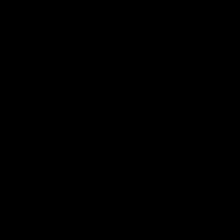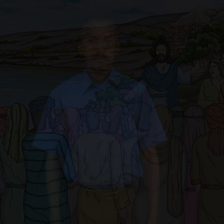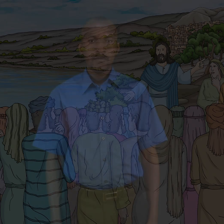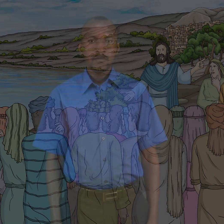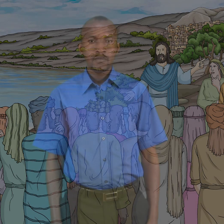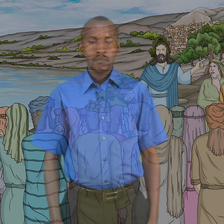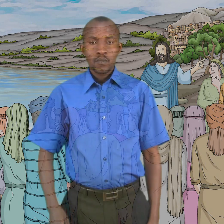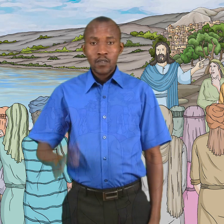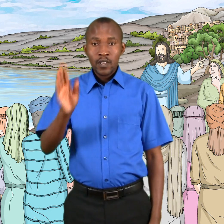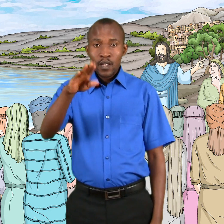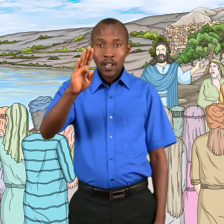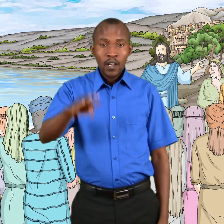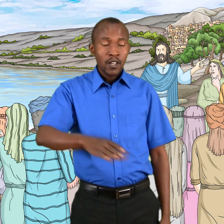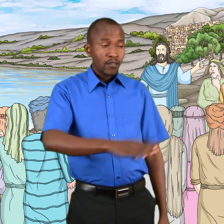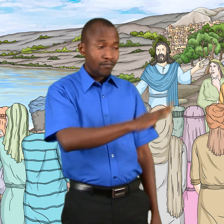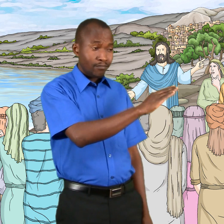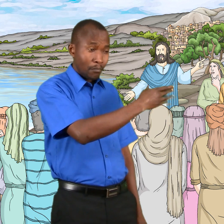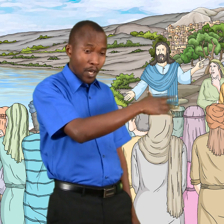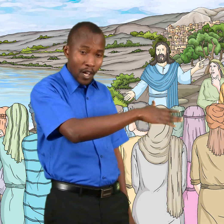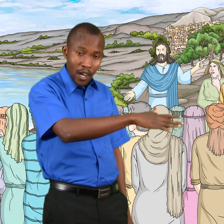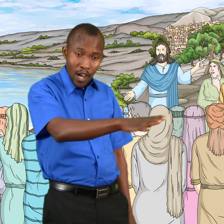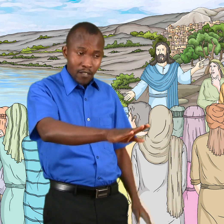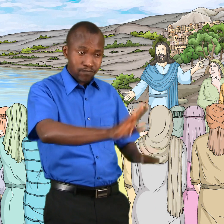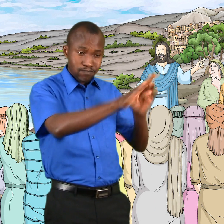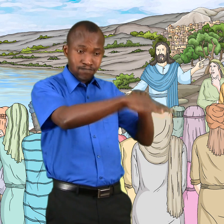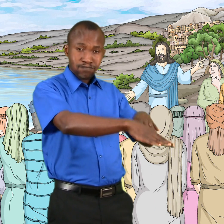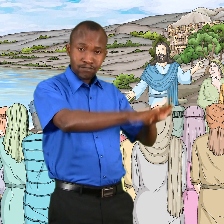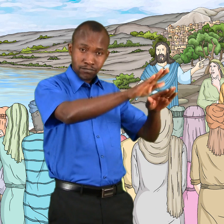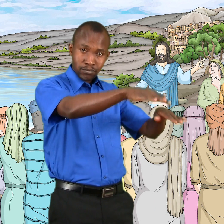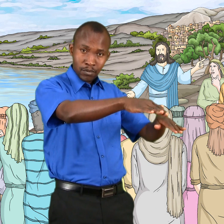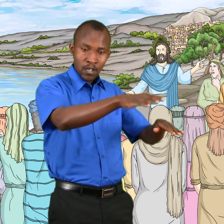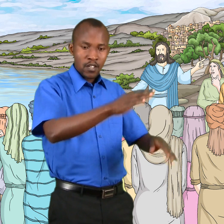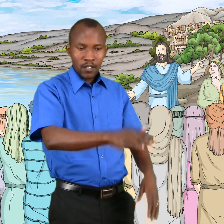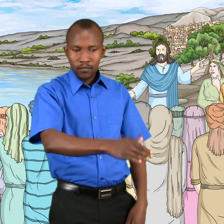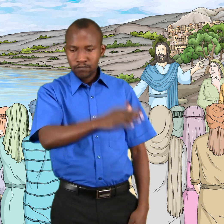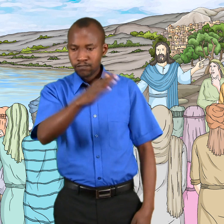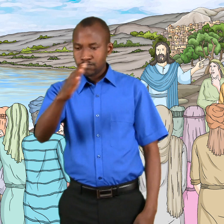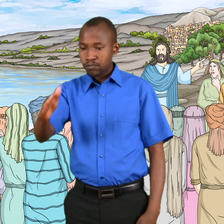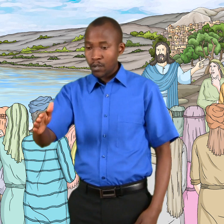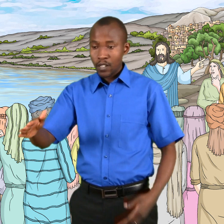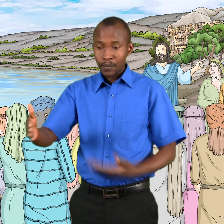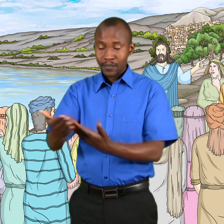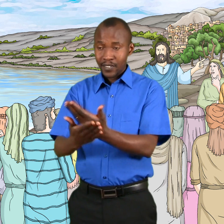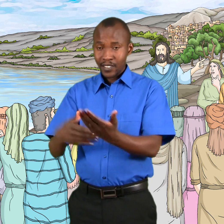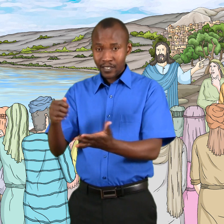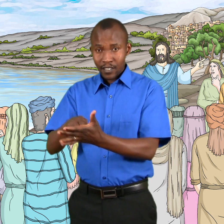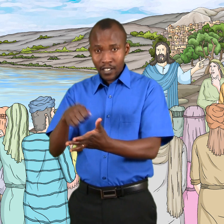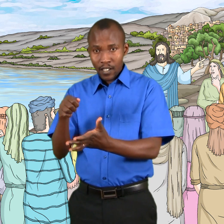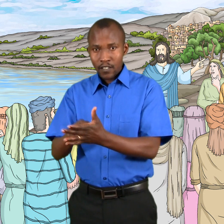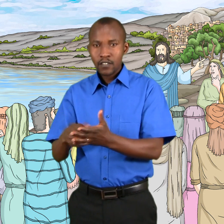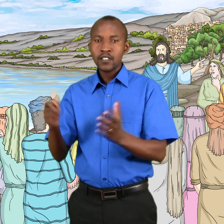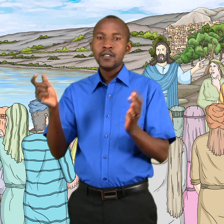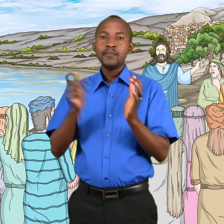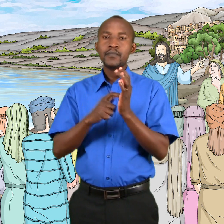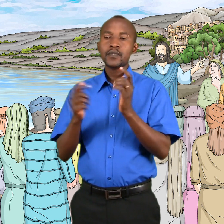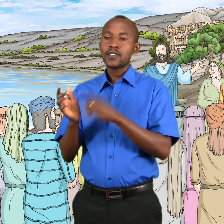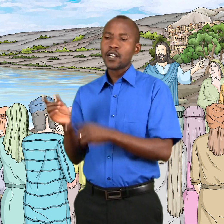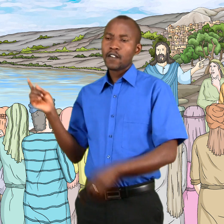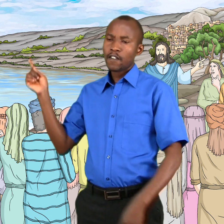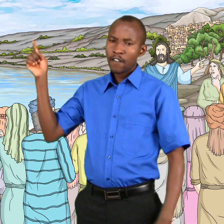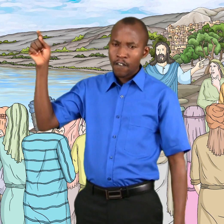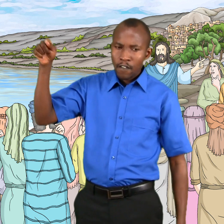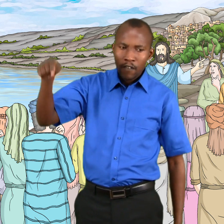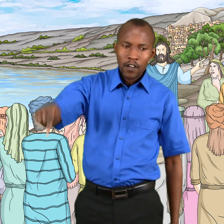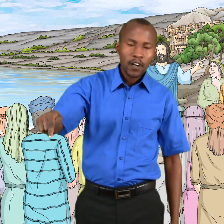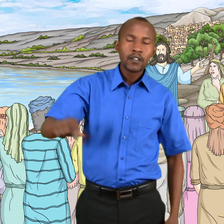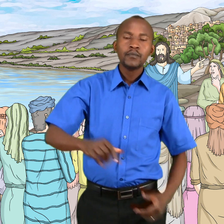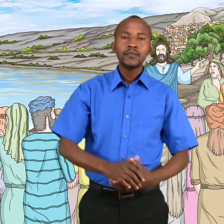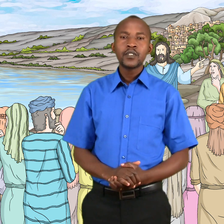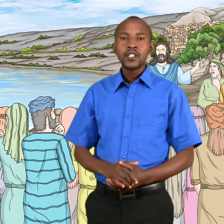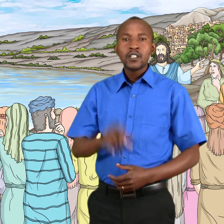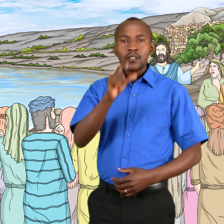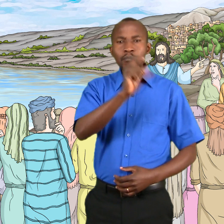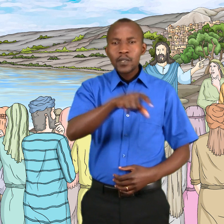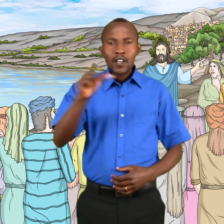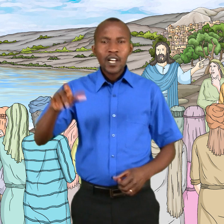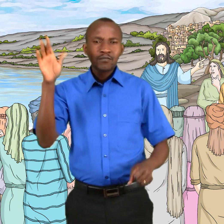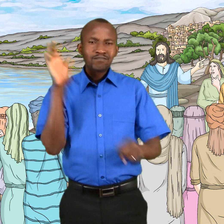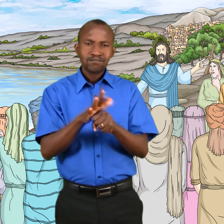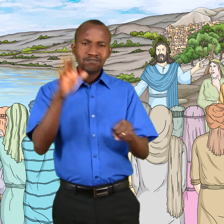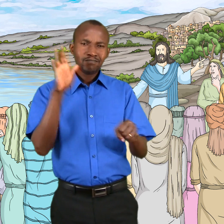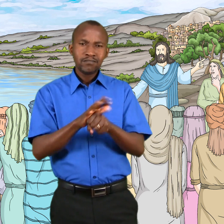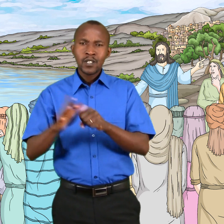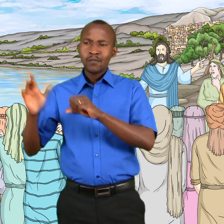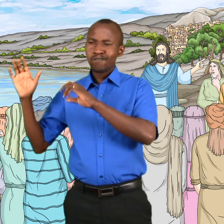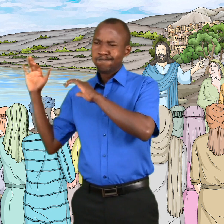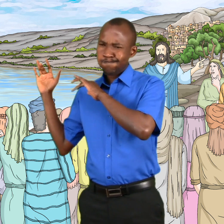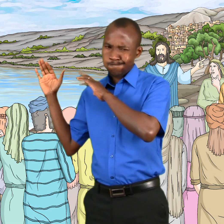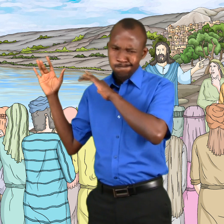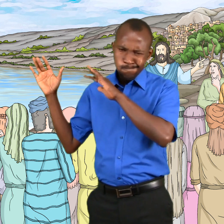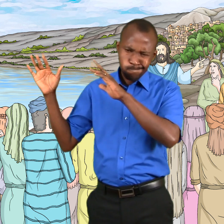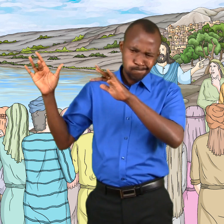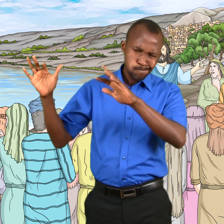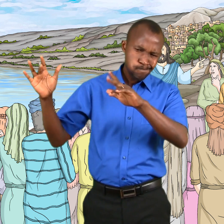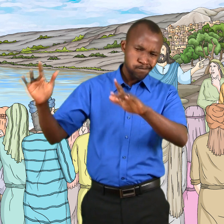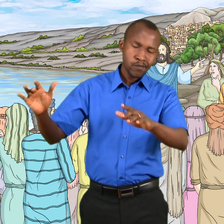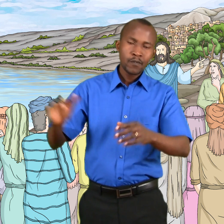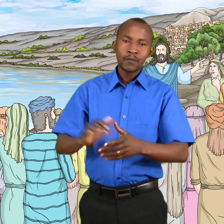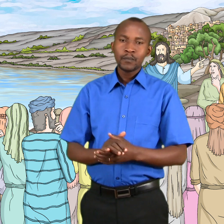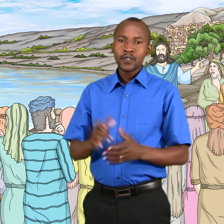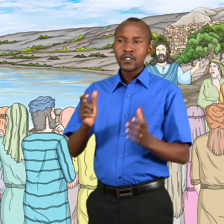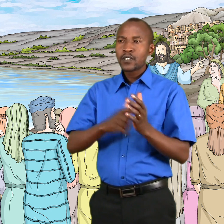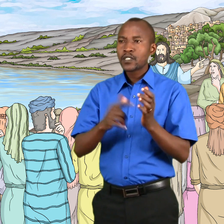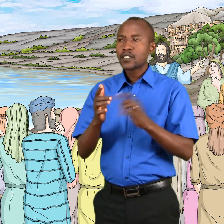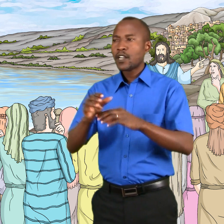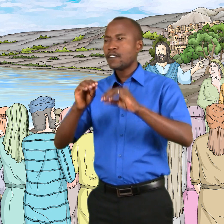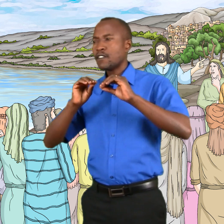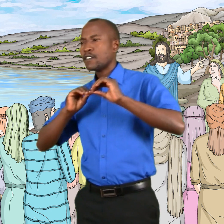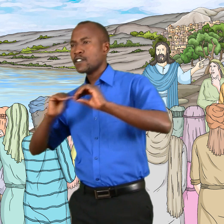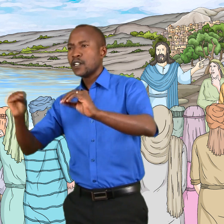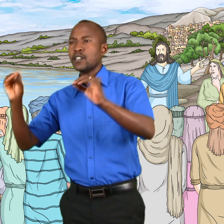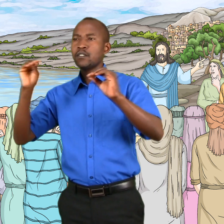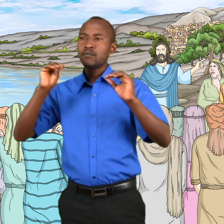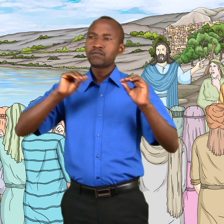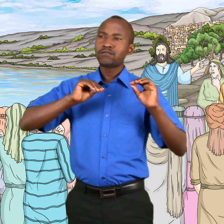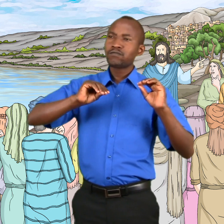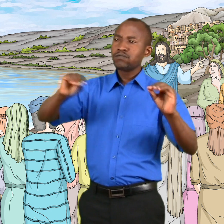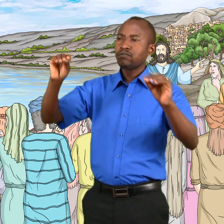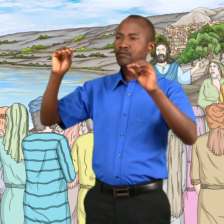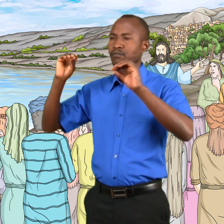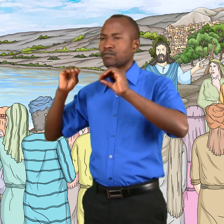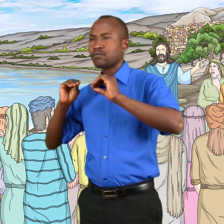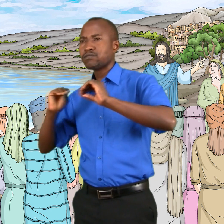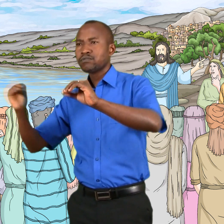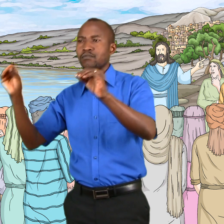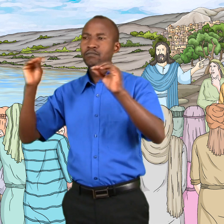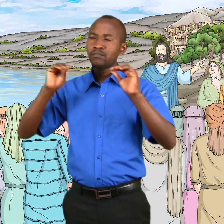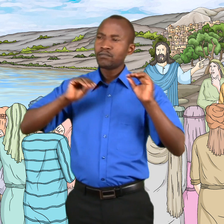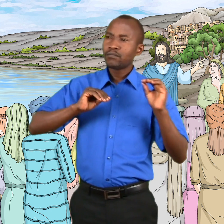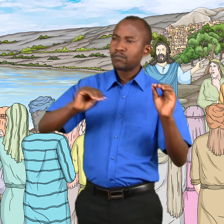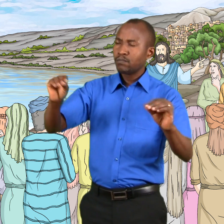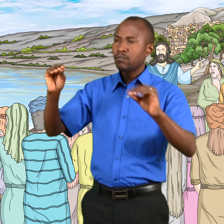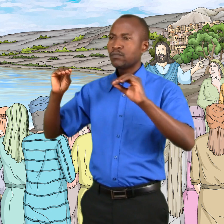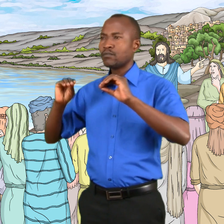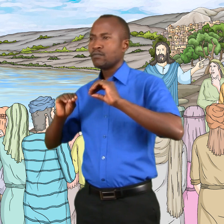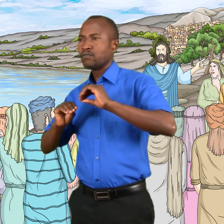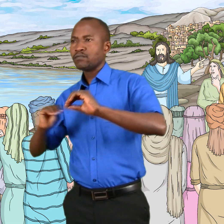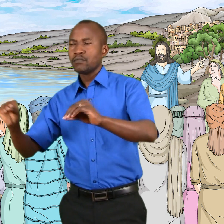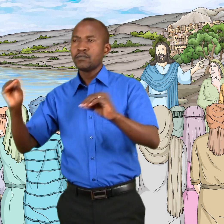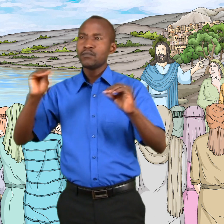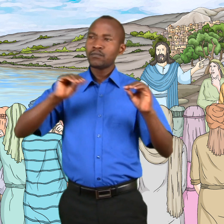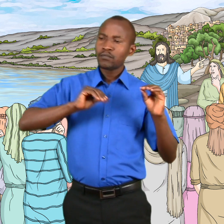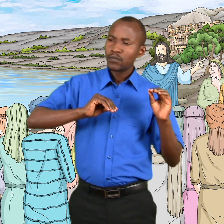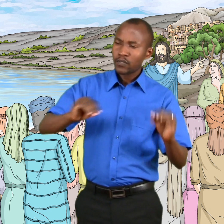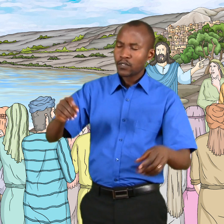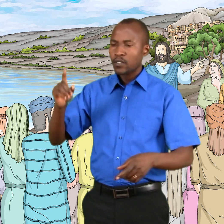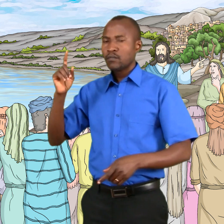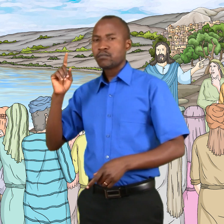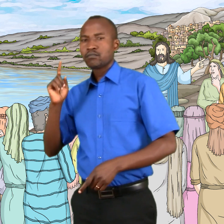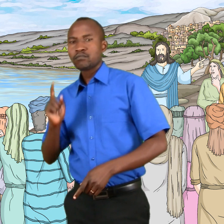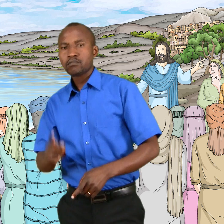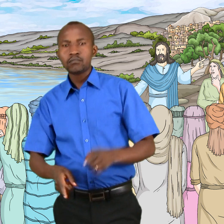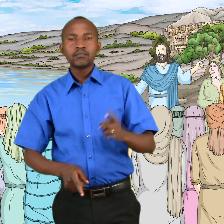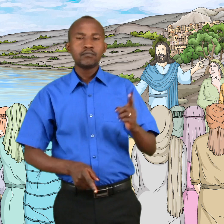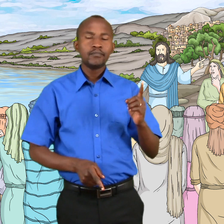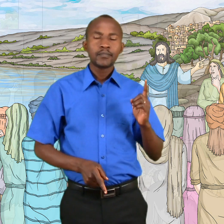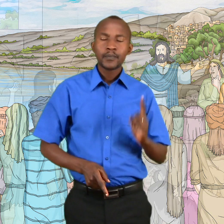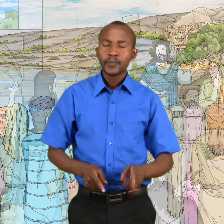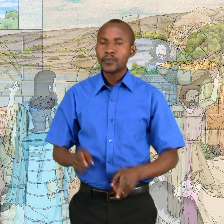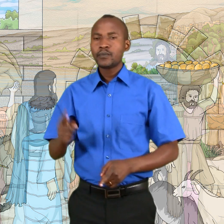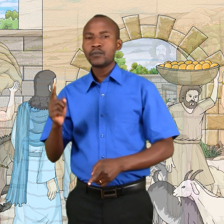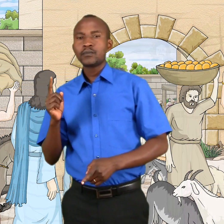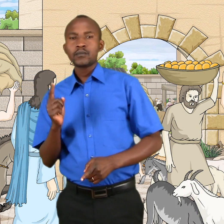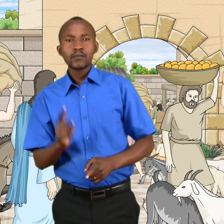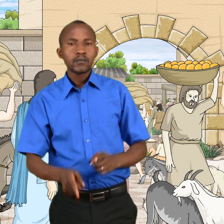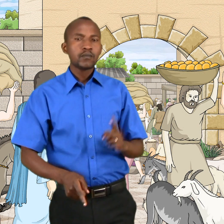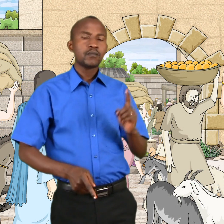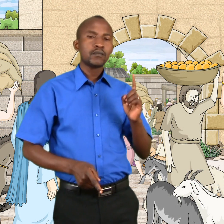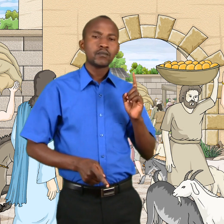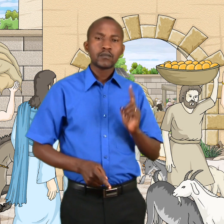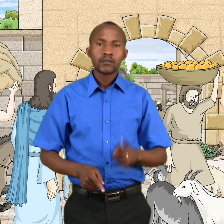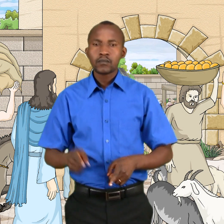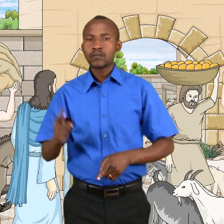Once again Jesus went out beside the sea. All the people came to Him, and He taught them there.